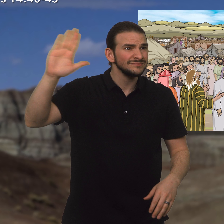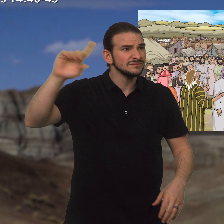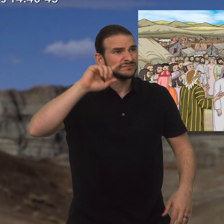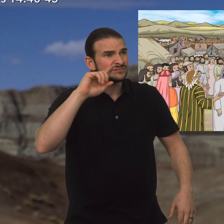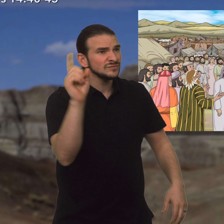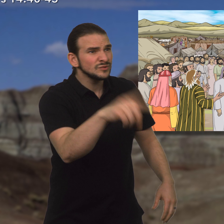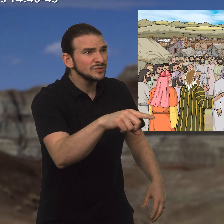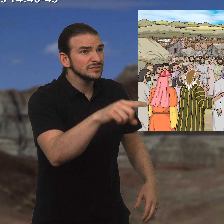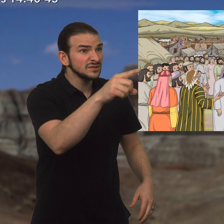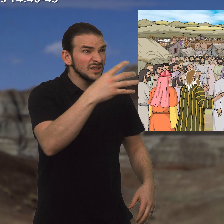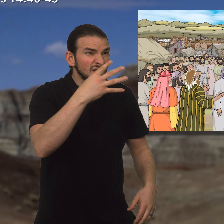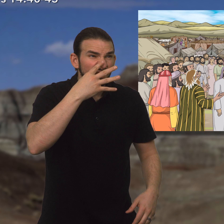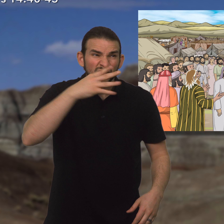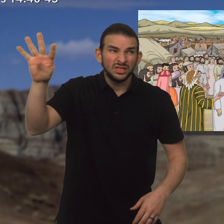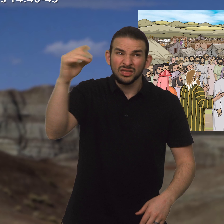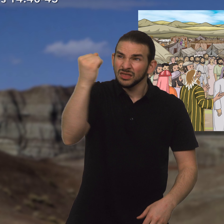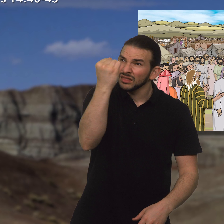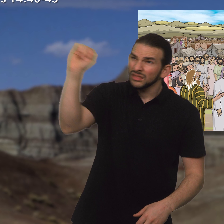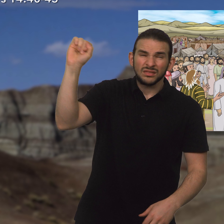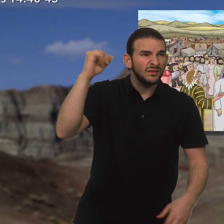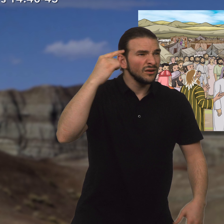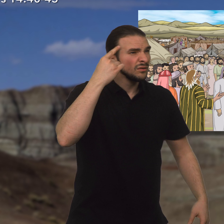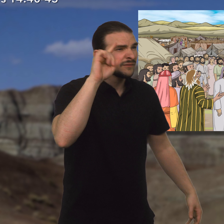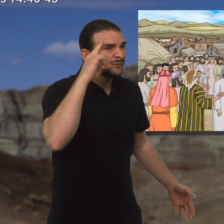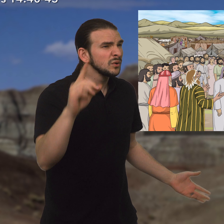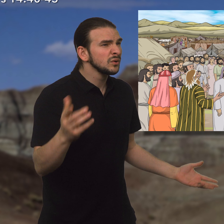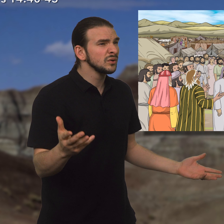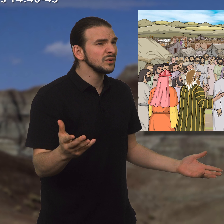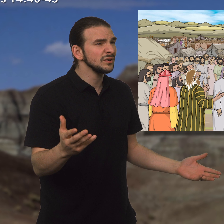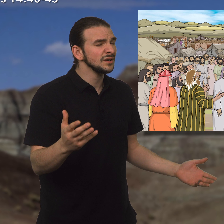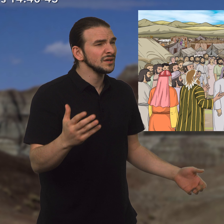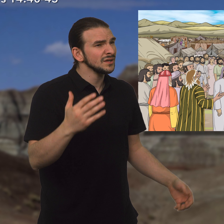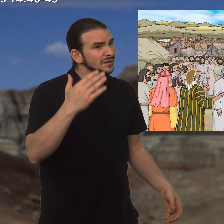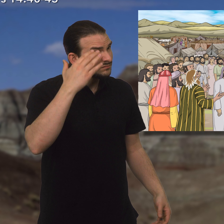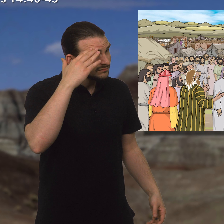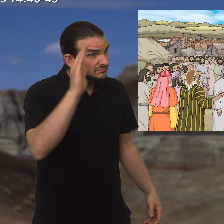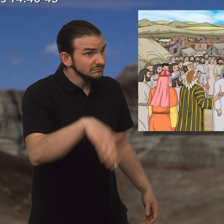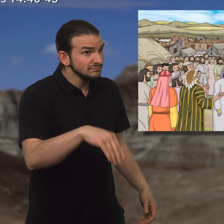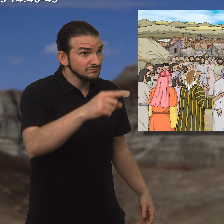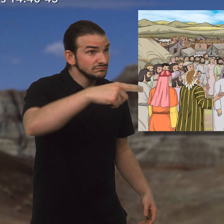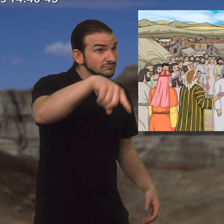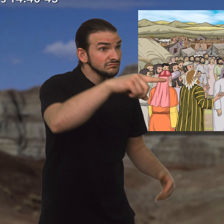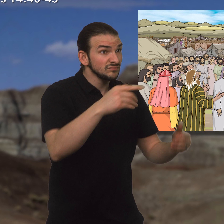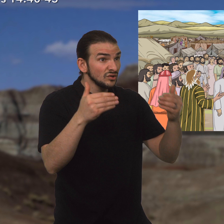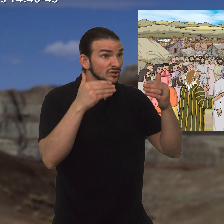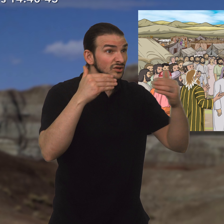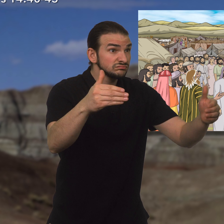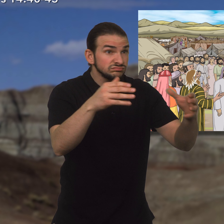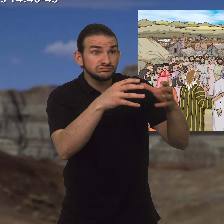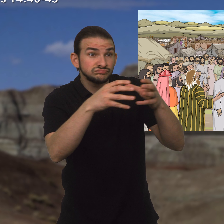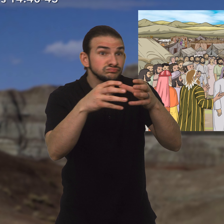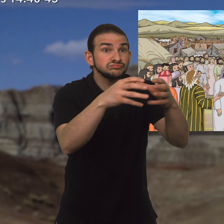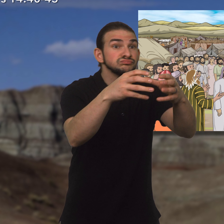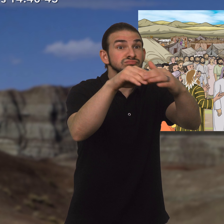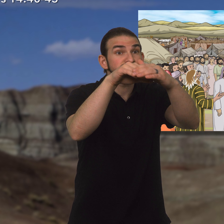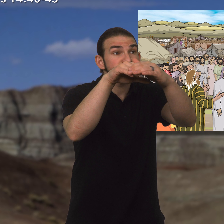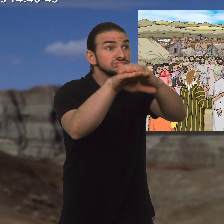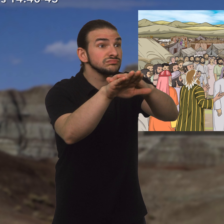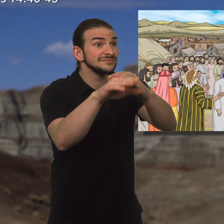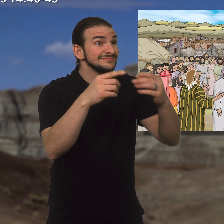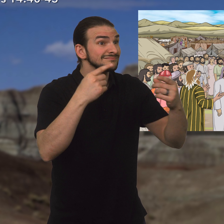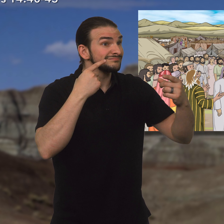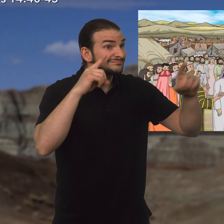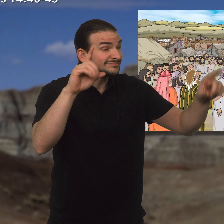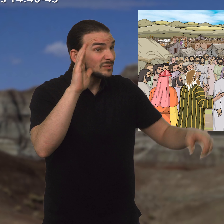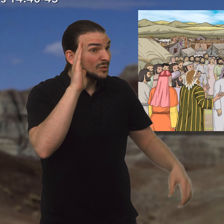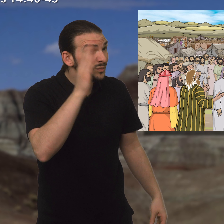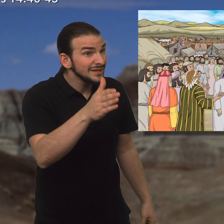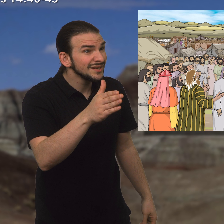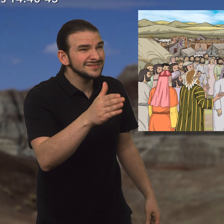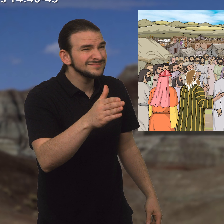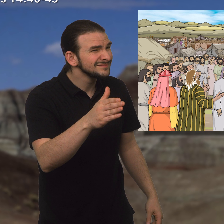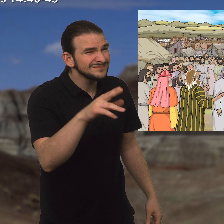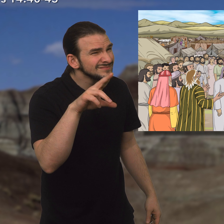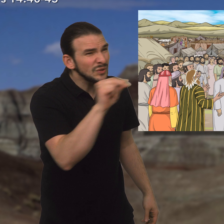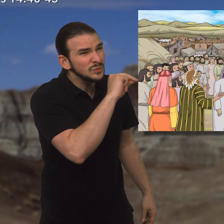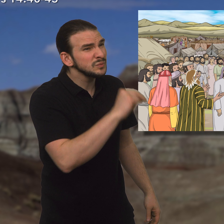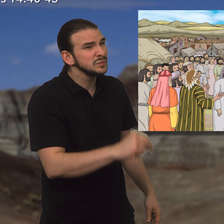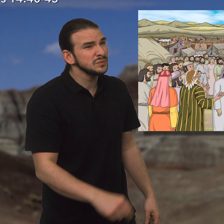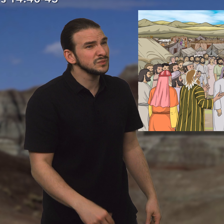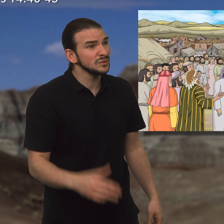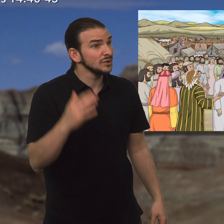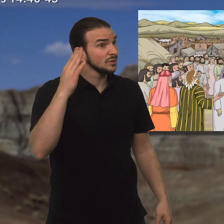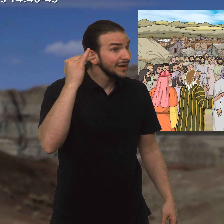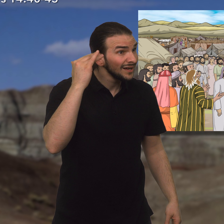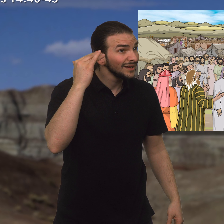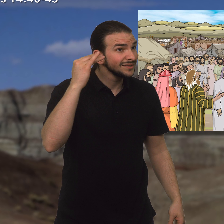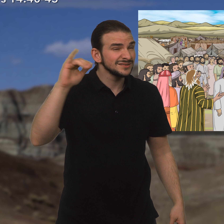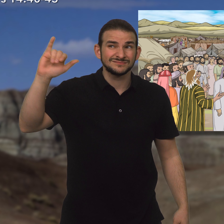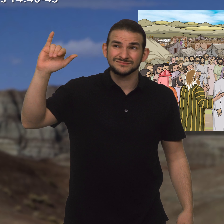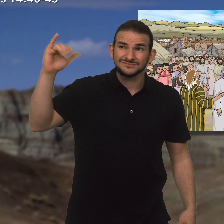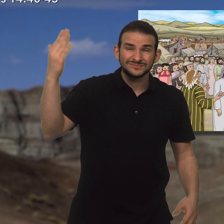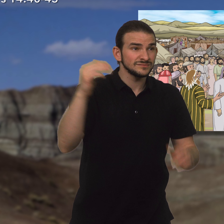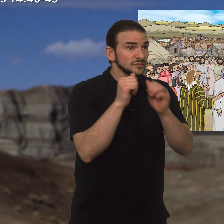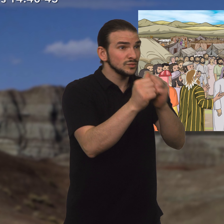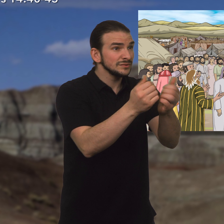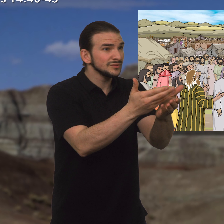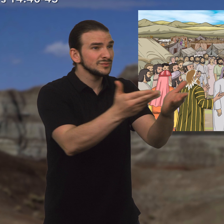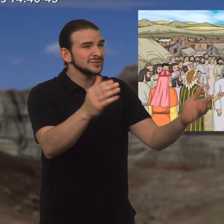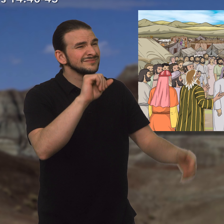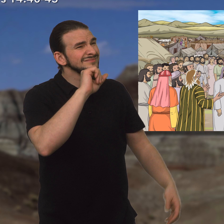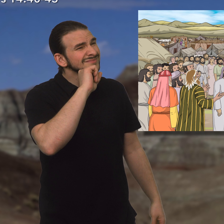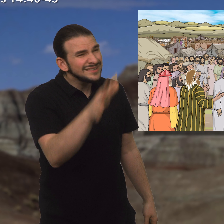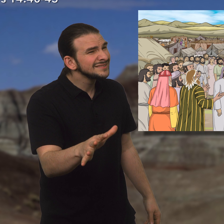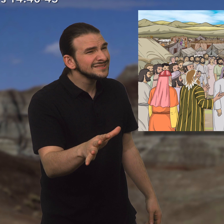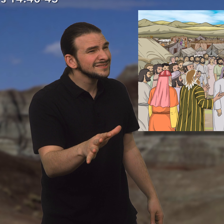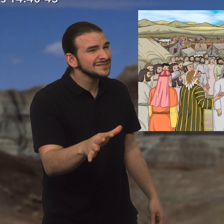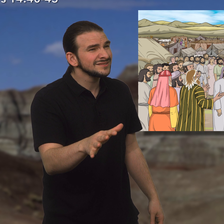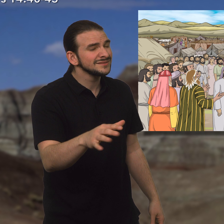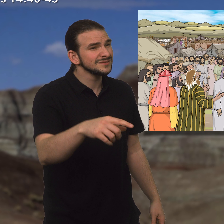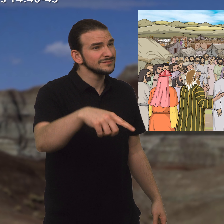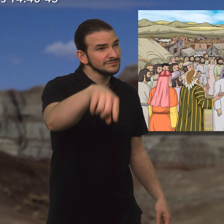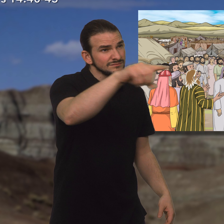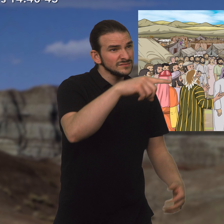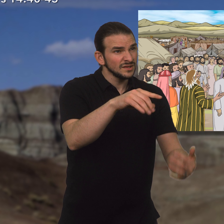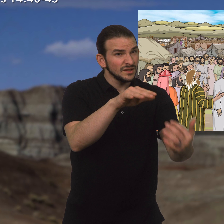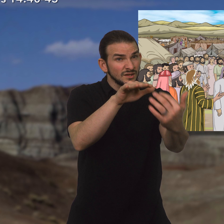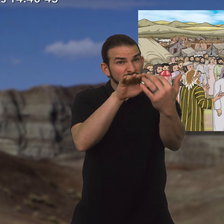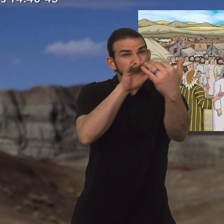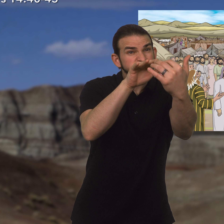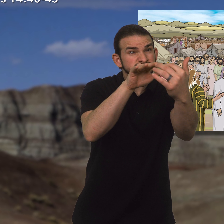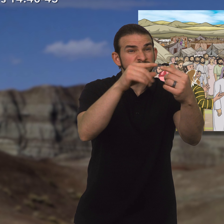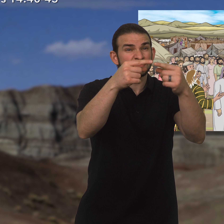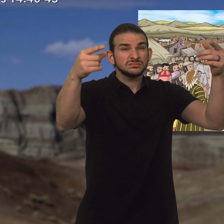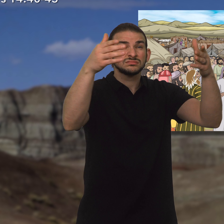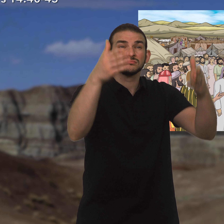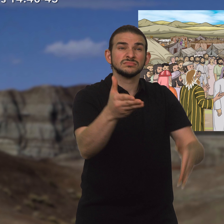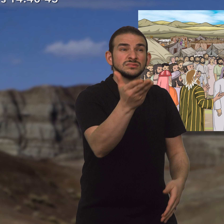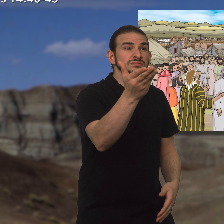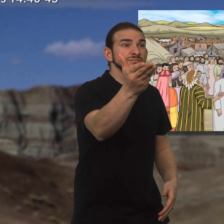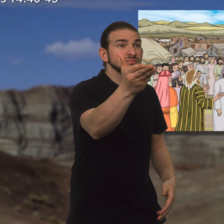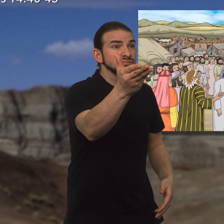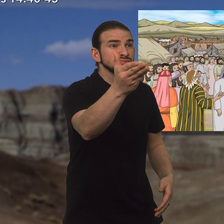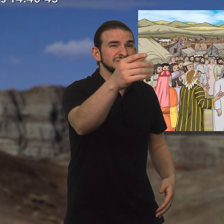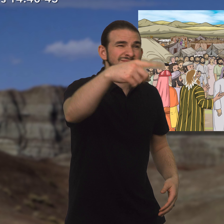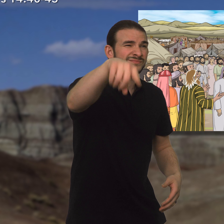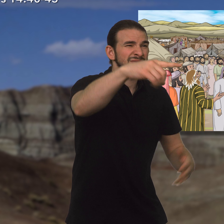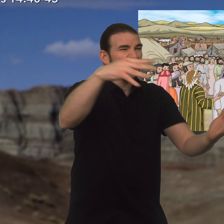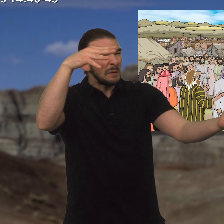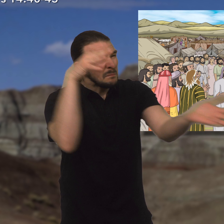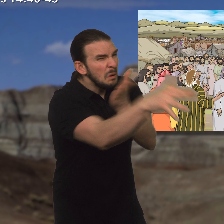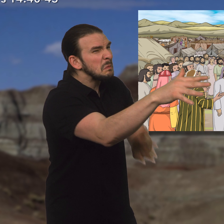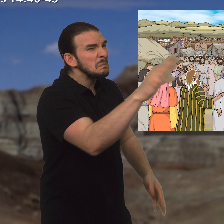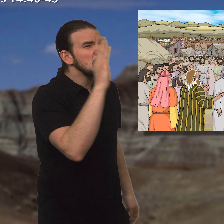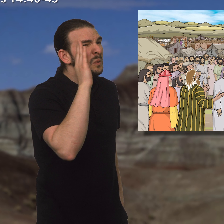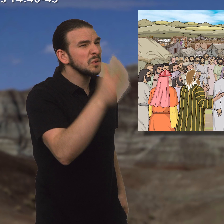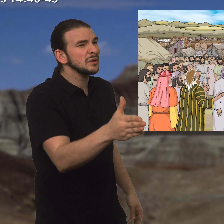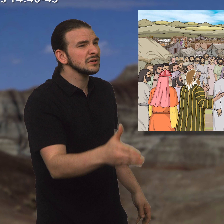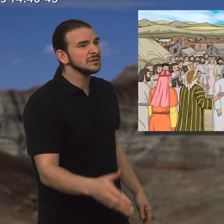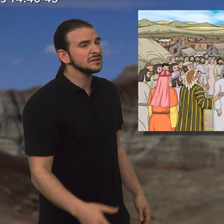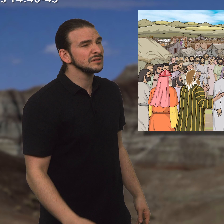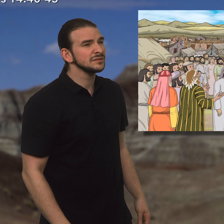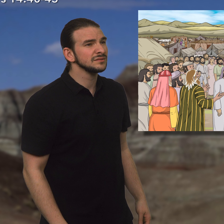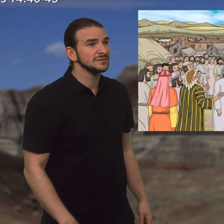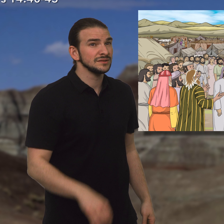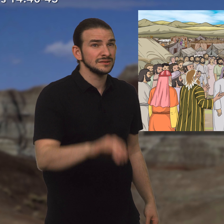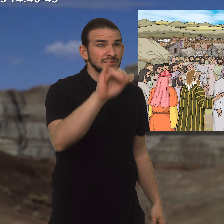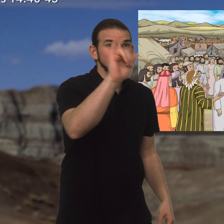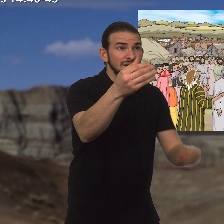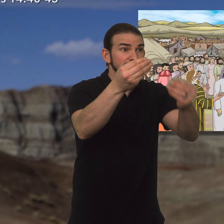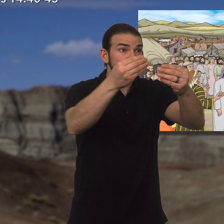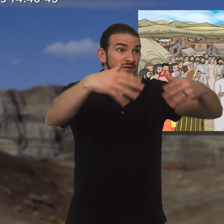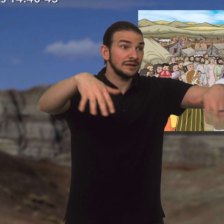Do not go up, lest you be struck down by your enemies, because the LORD is not among you.